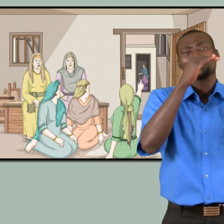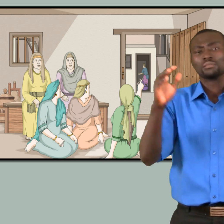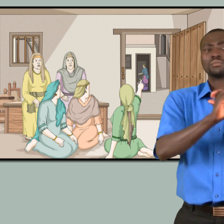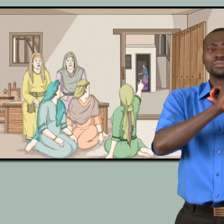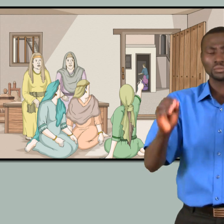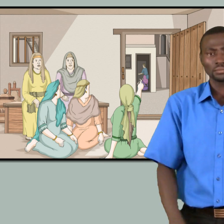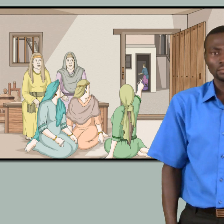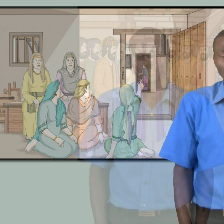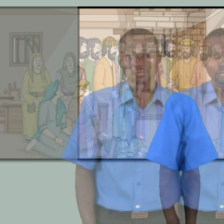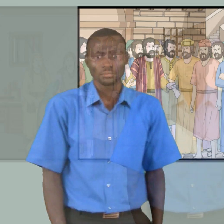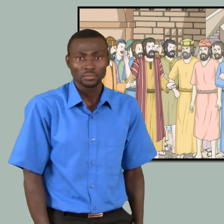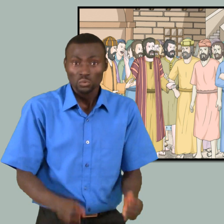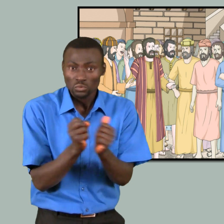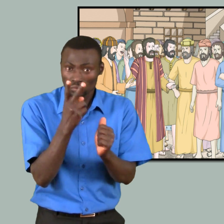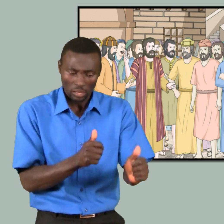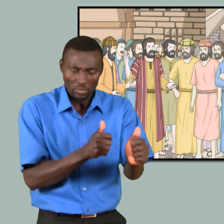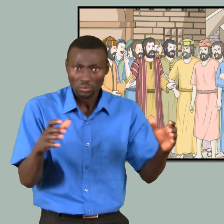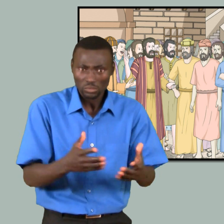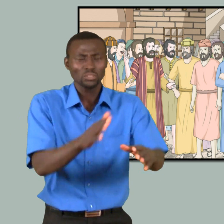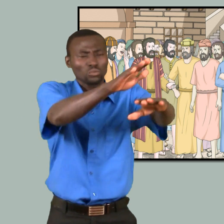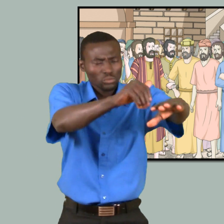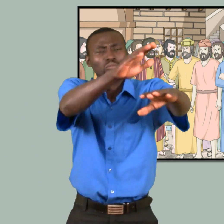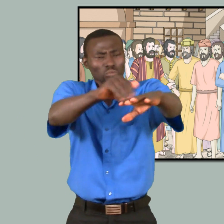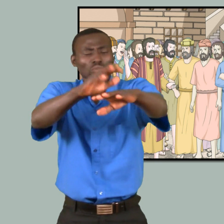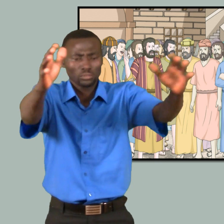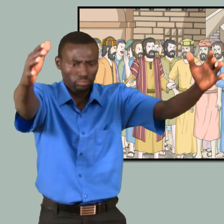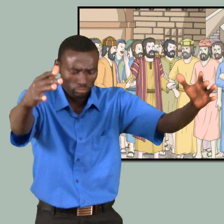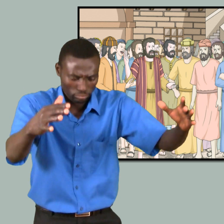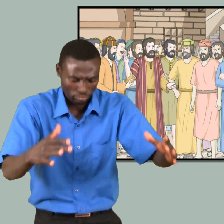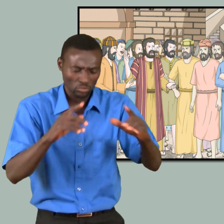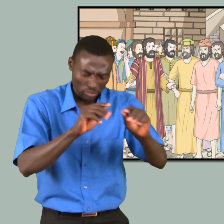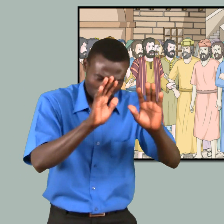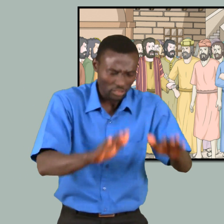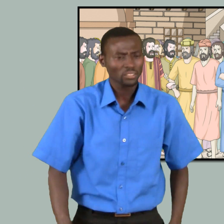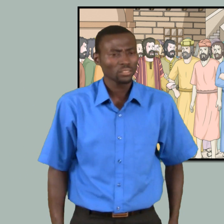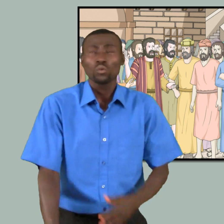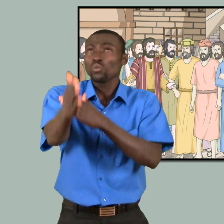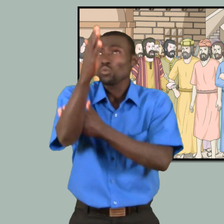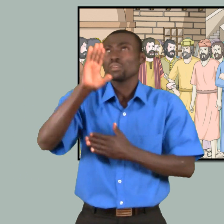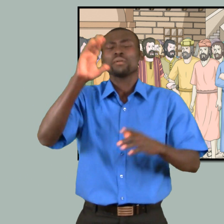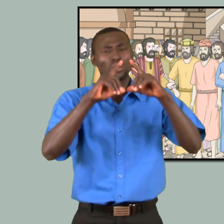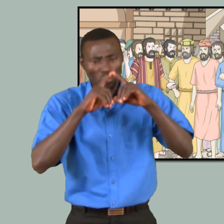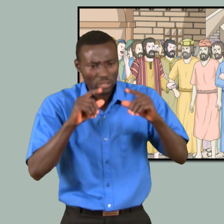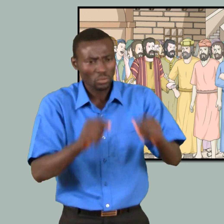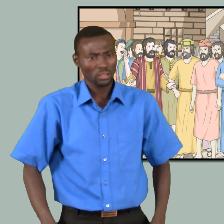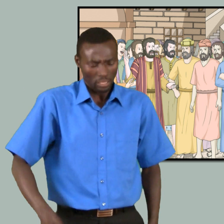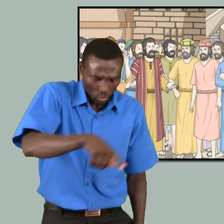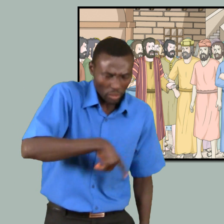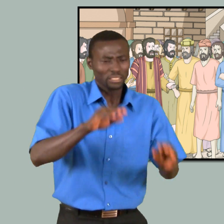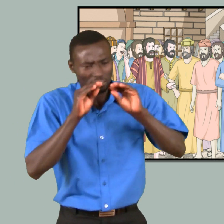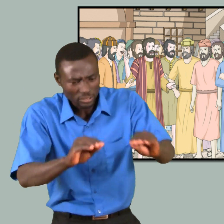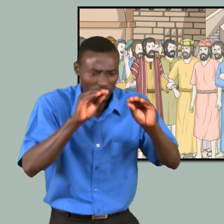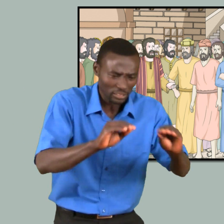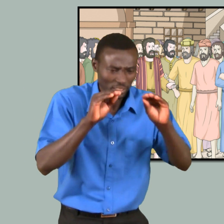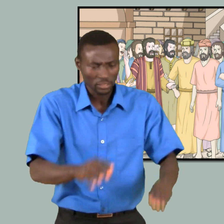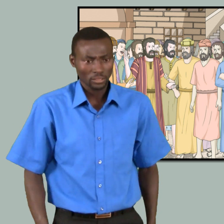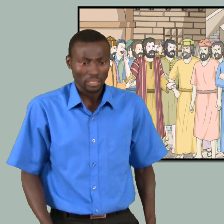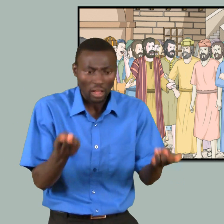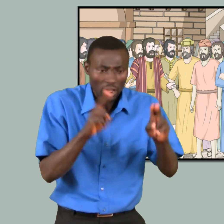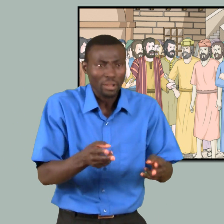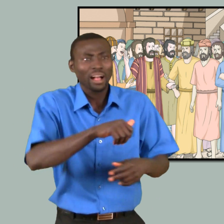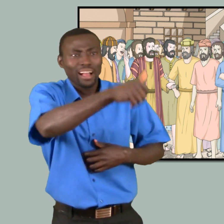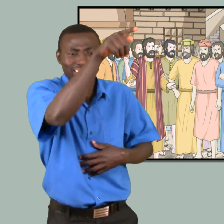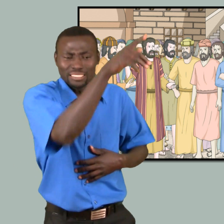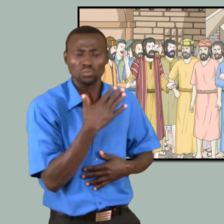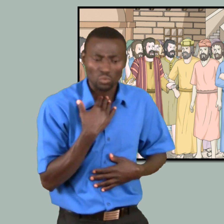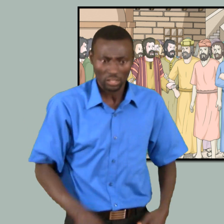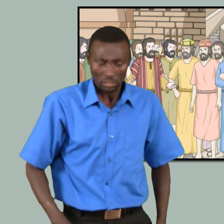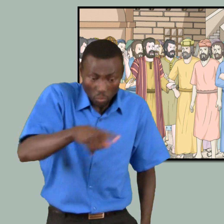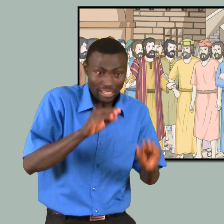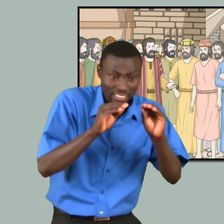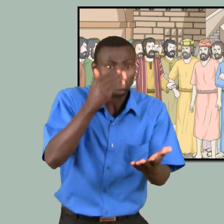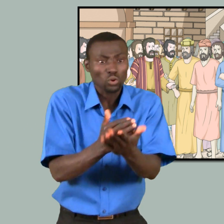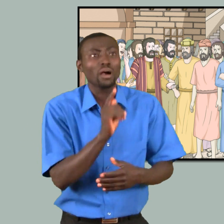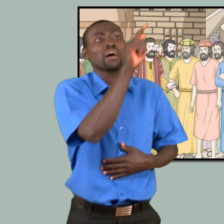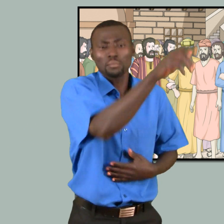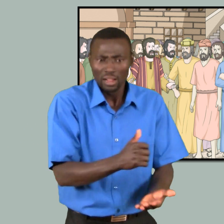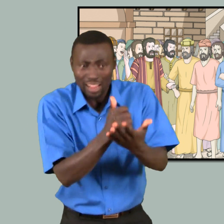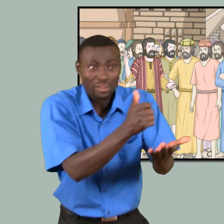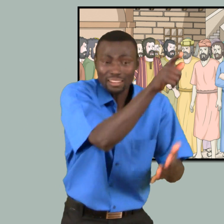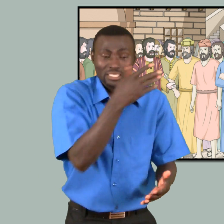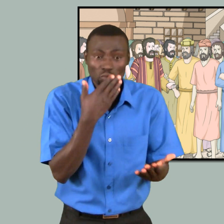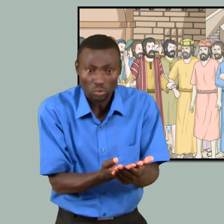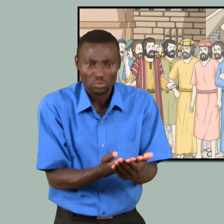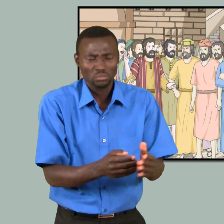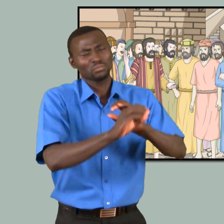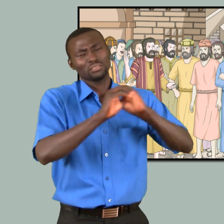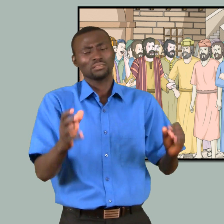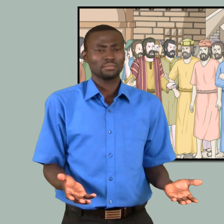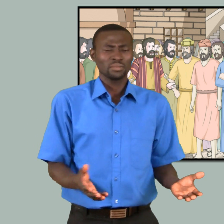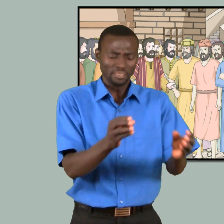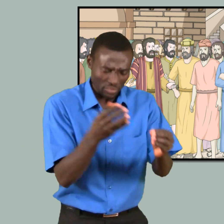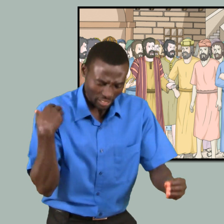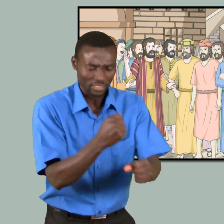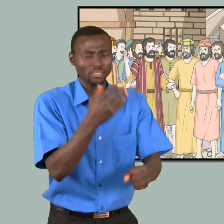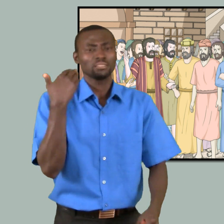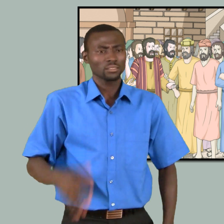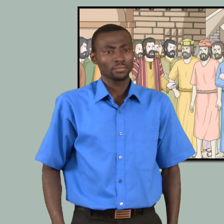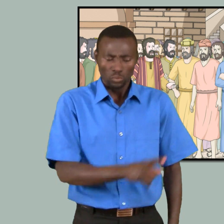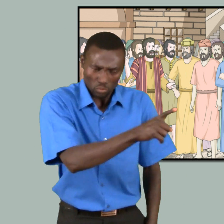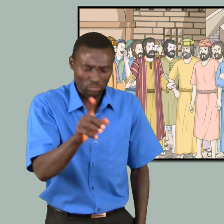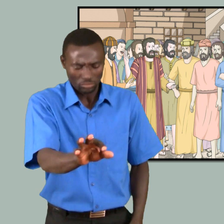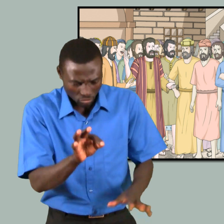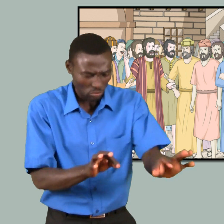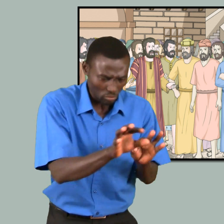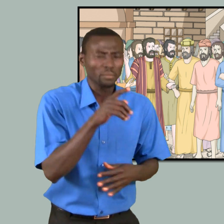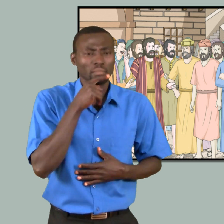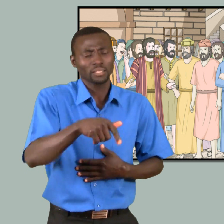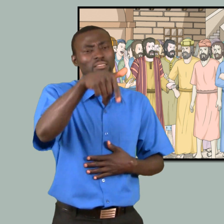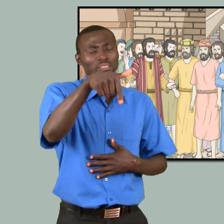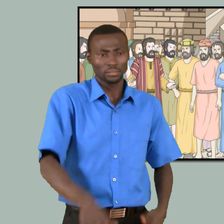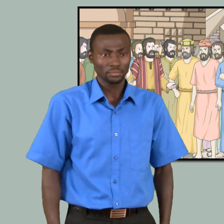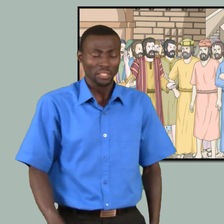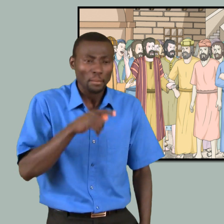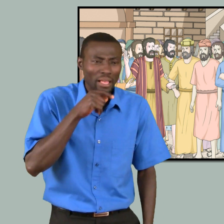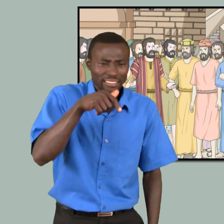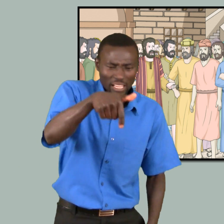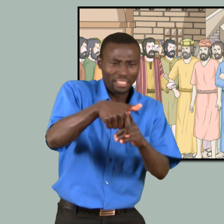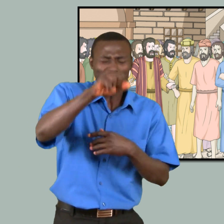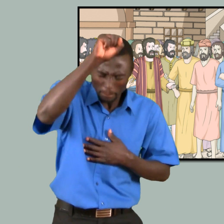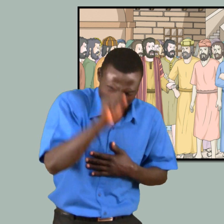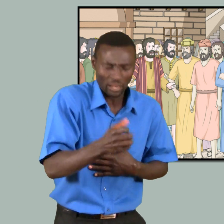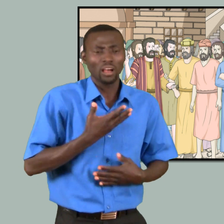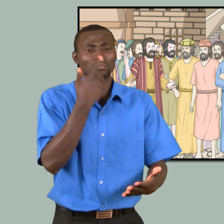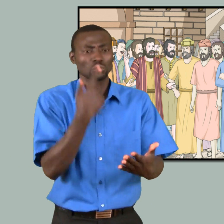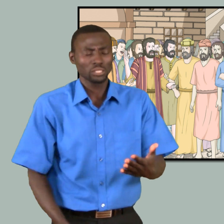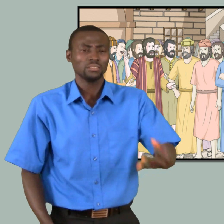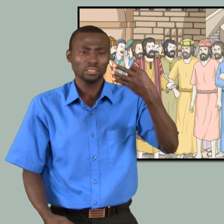So the Twelve summoned all the disciples and said, “It is unacceptable for us to neglect the word of God in order to wait on tables.